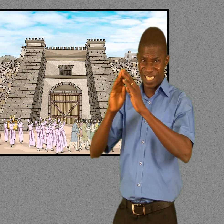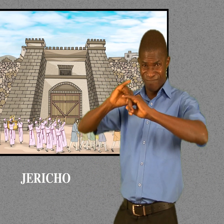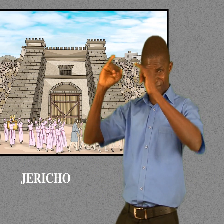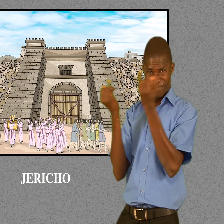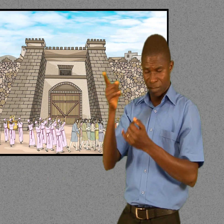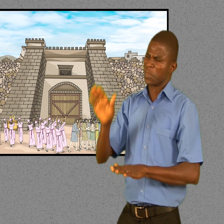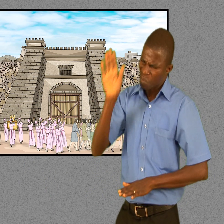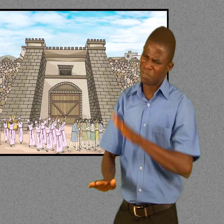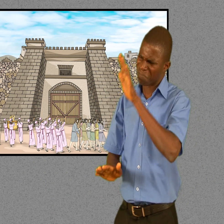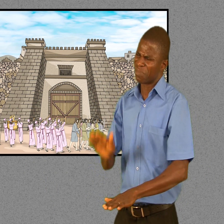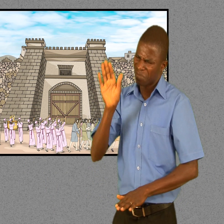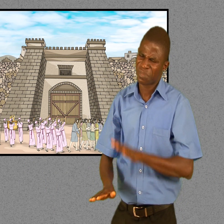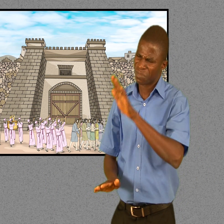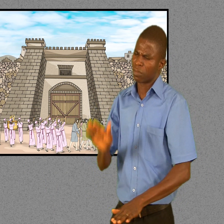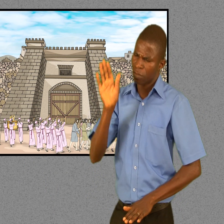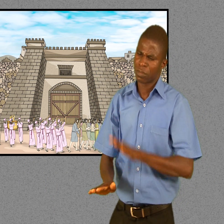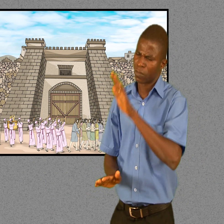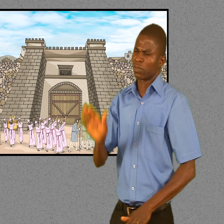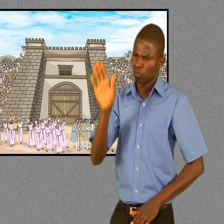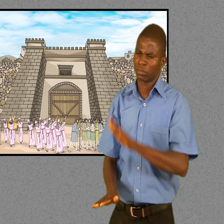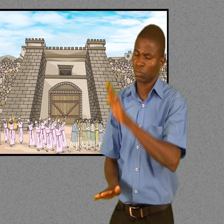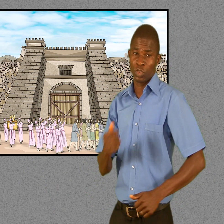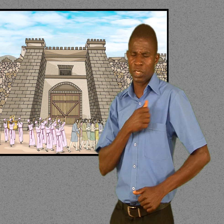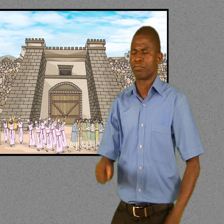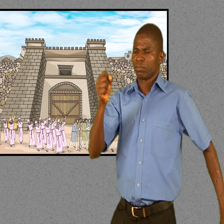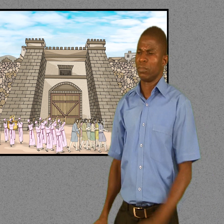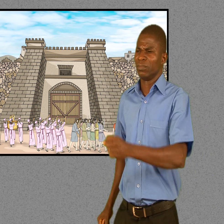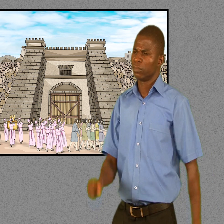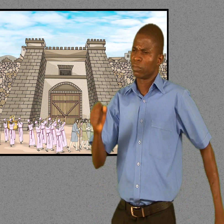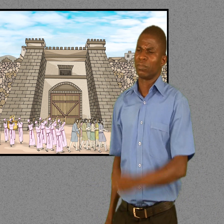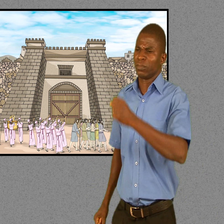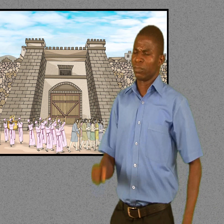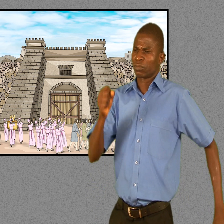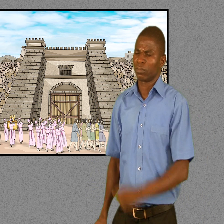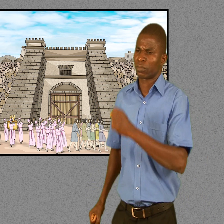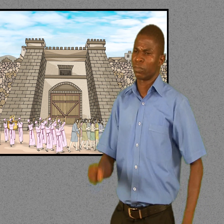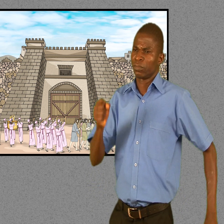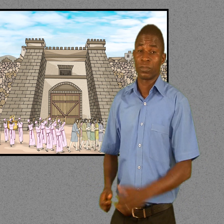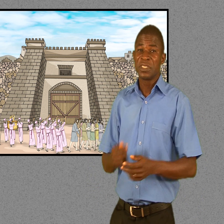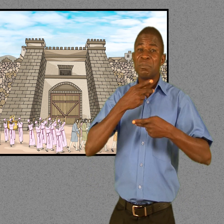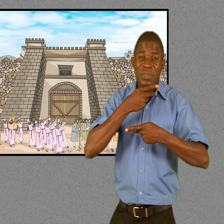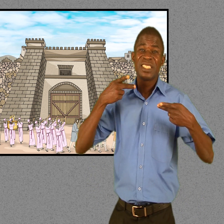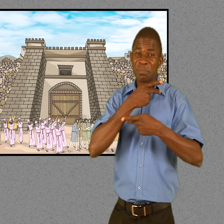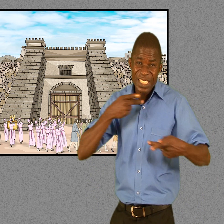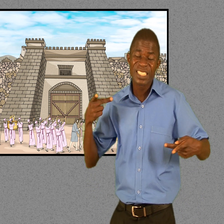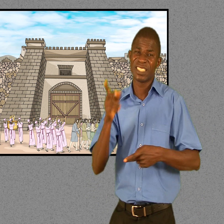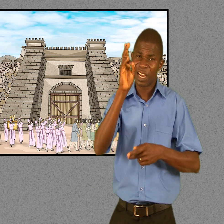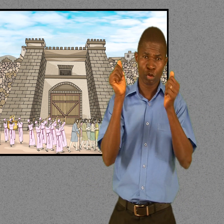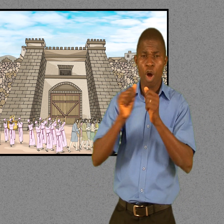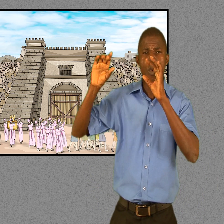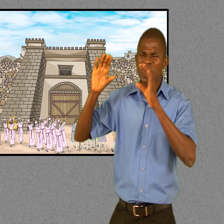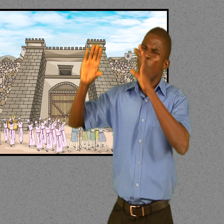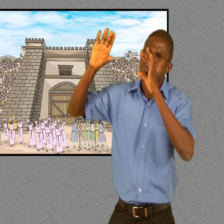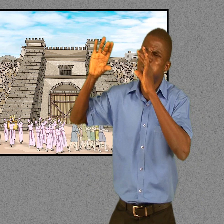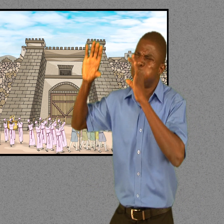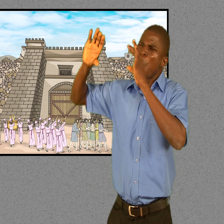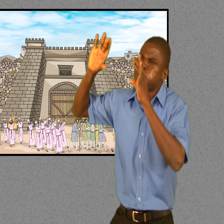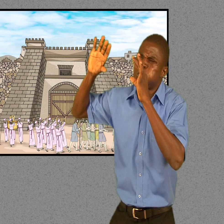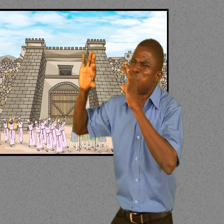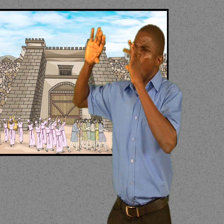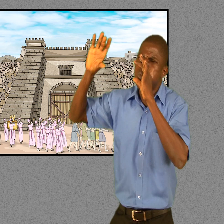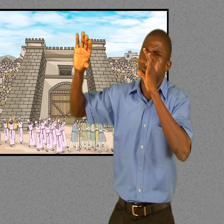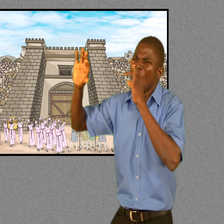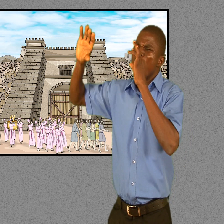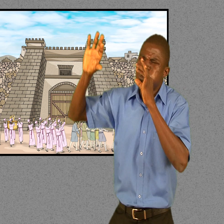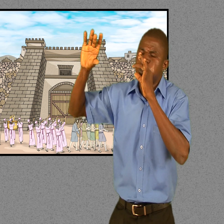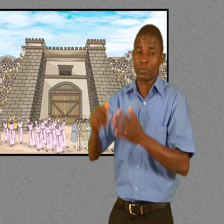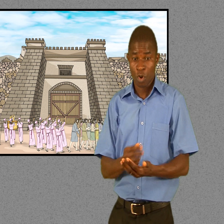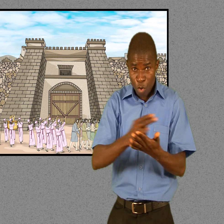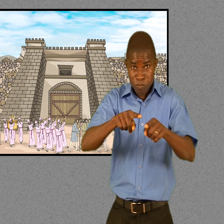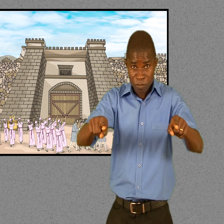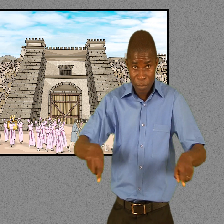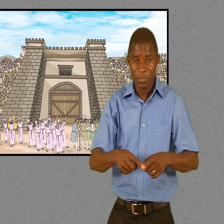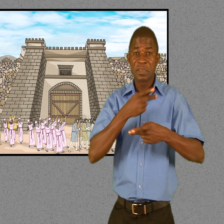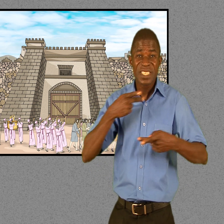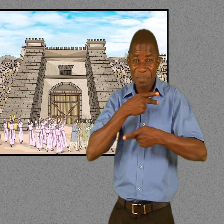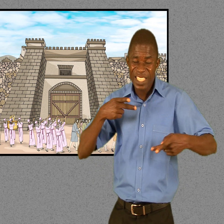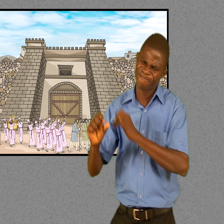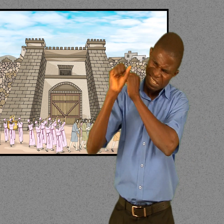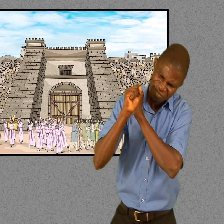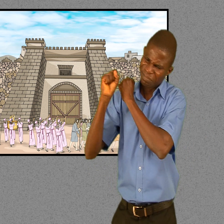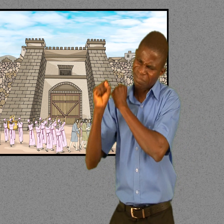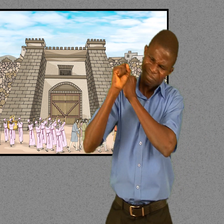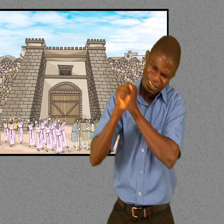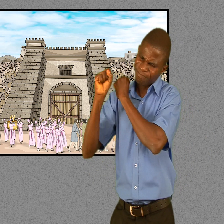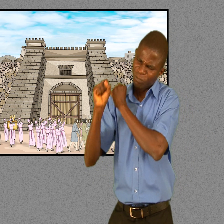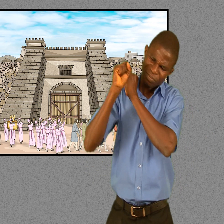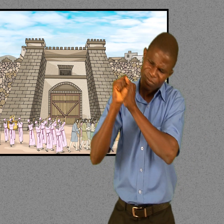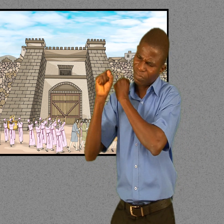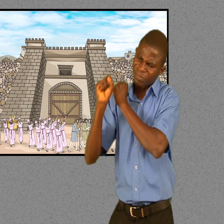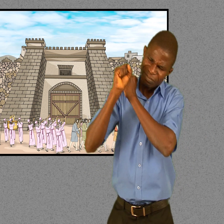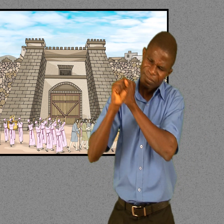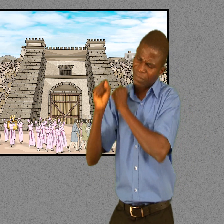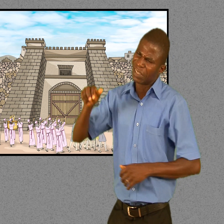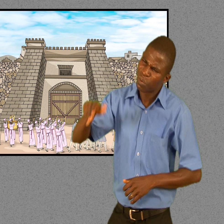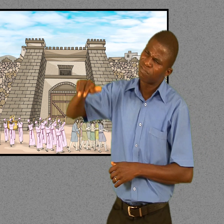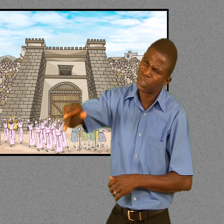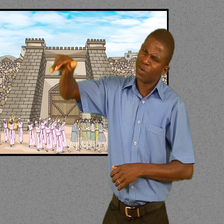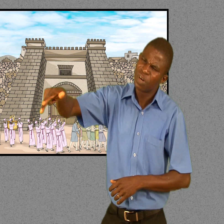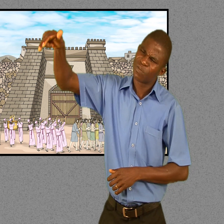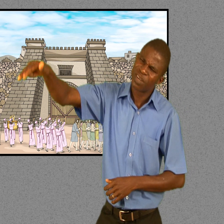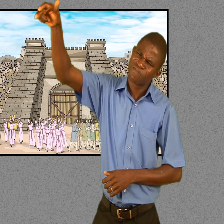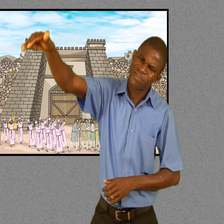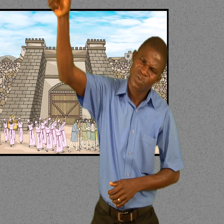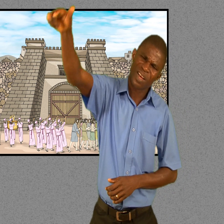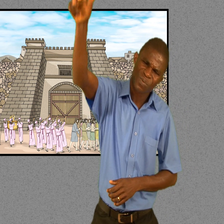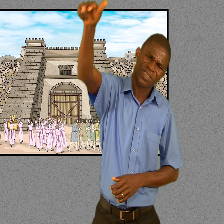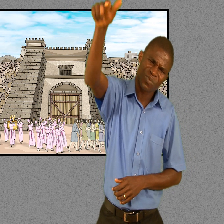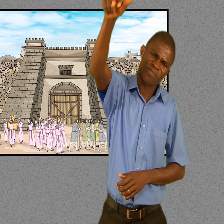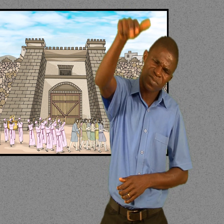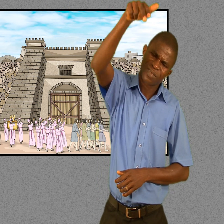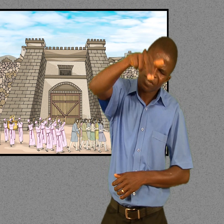But Joshua had commanded the people: “Do not give a battle cry or let your voice be heard; do not let one word come out of your mouth until the day I tell you to shout.